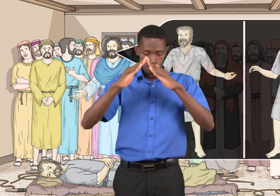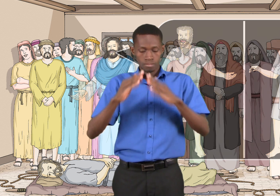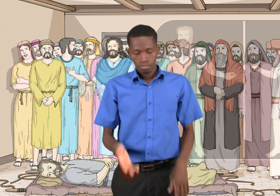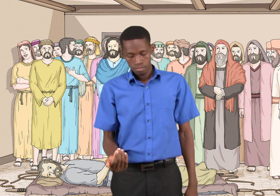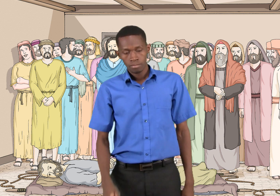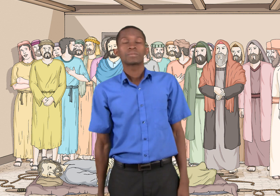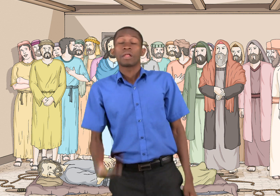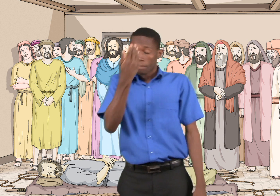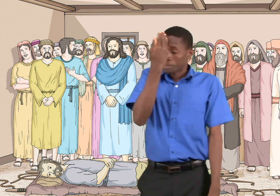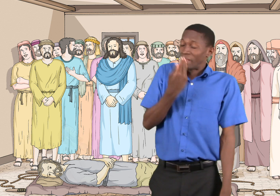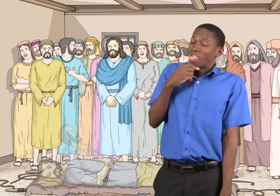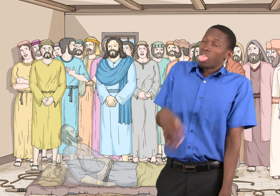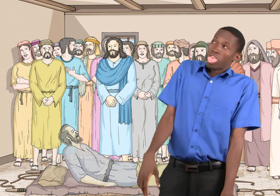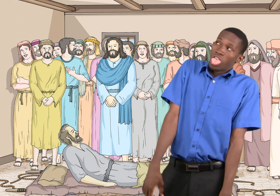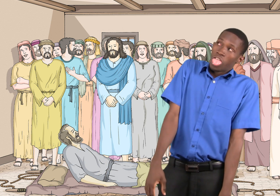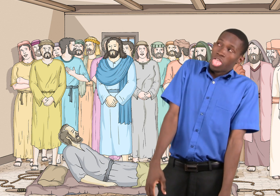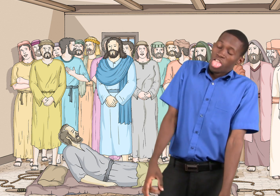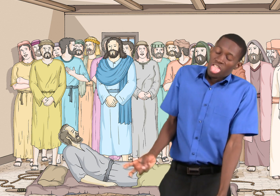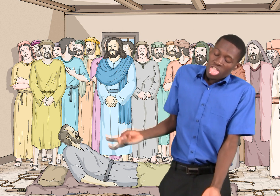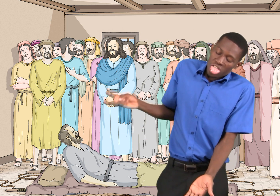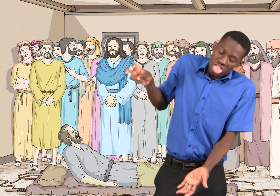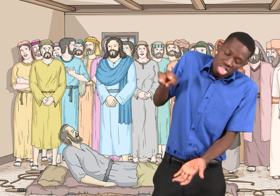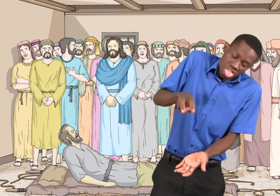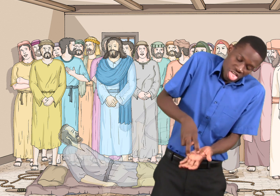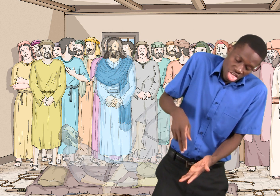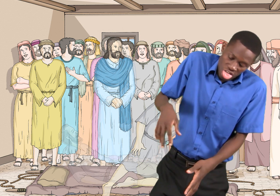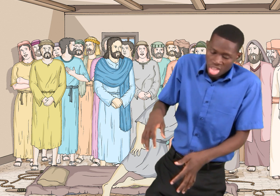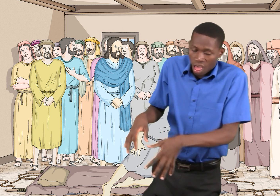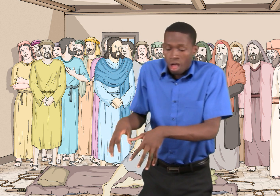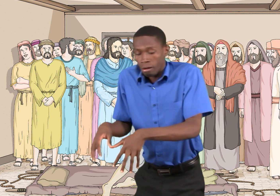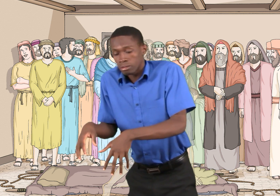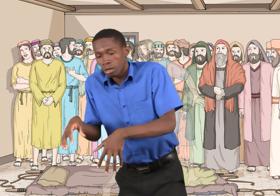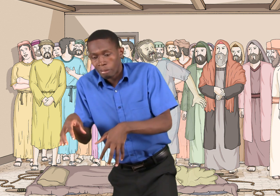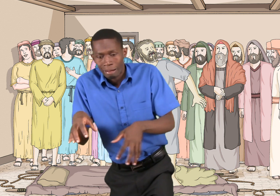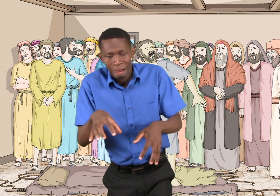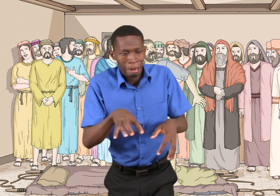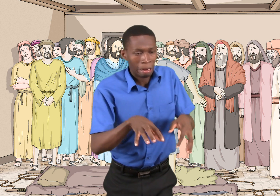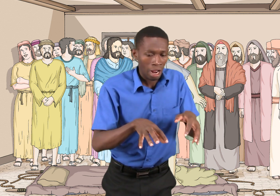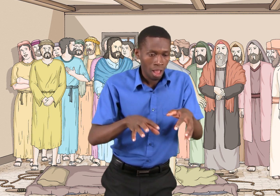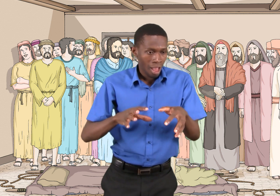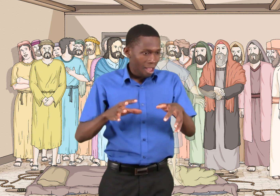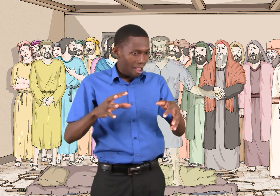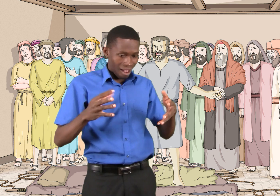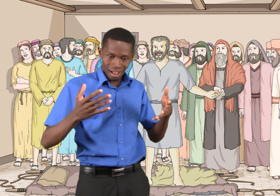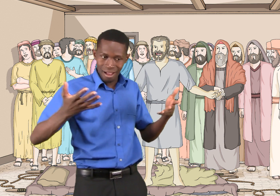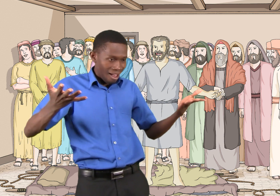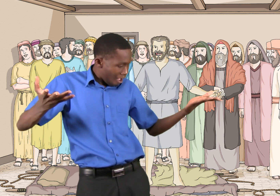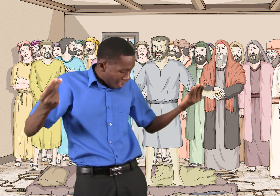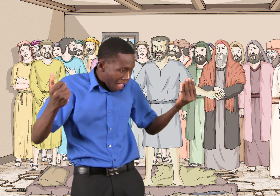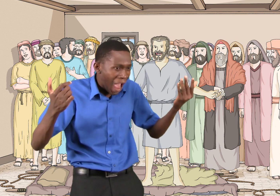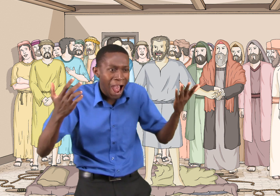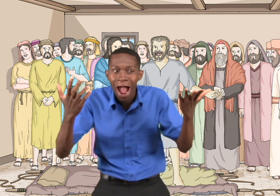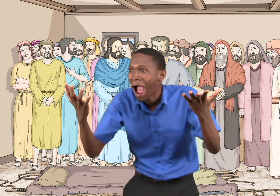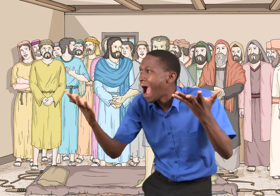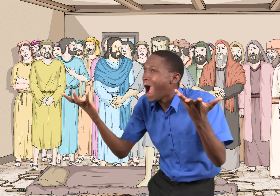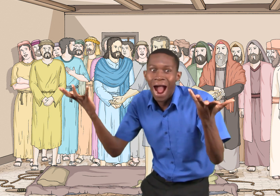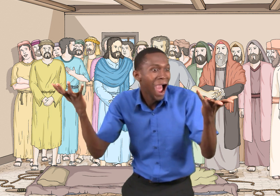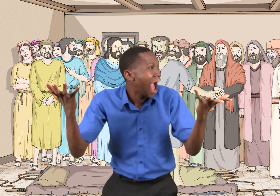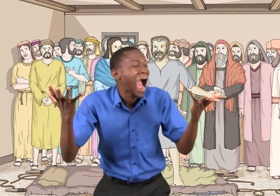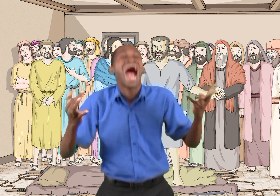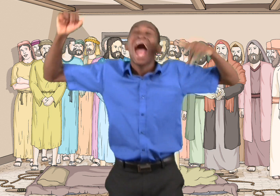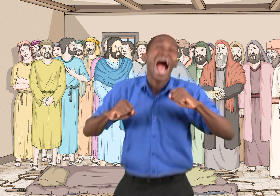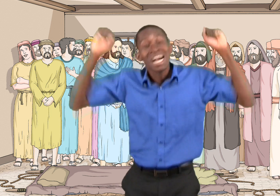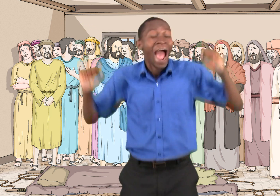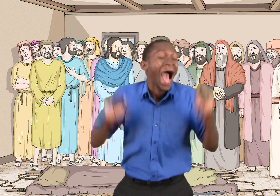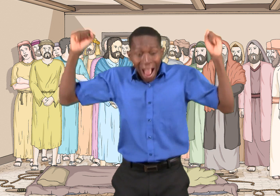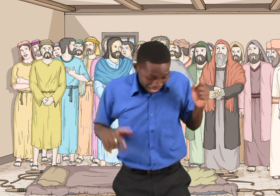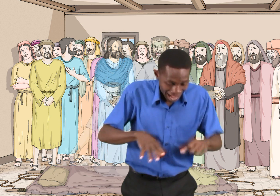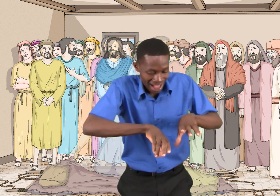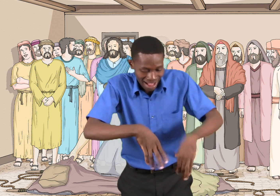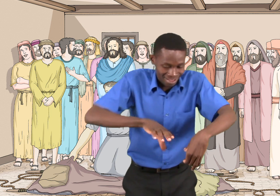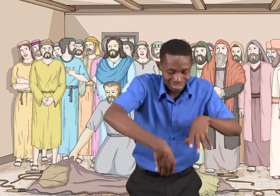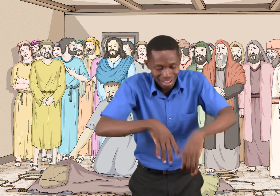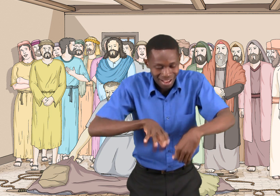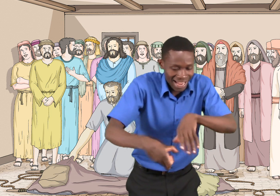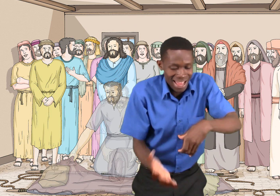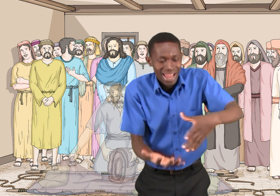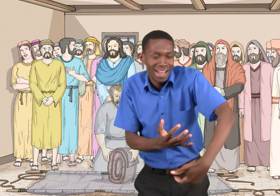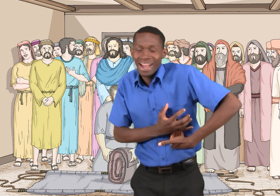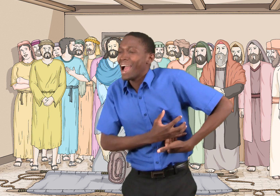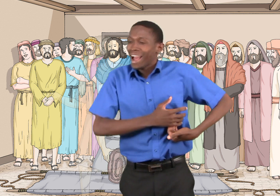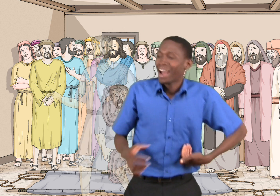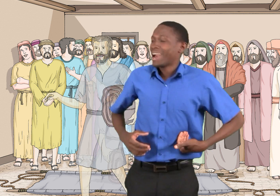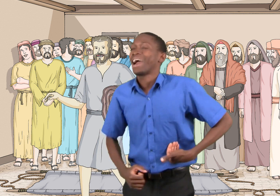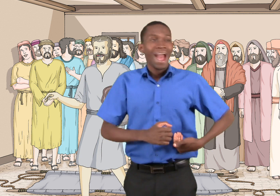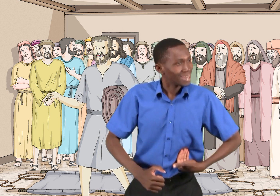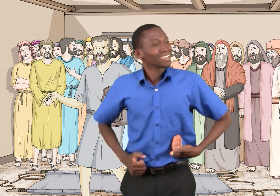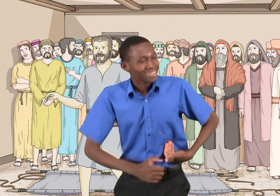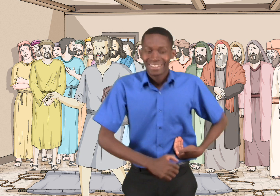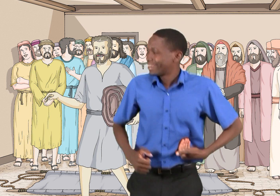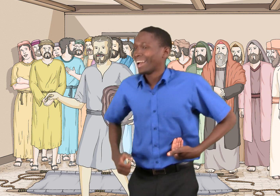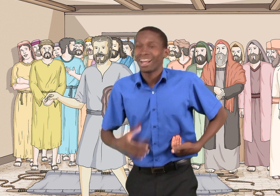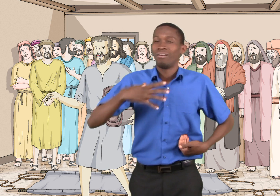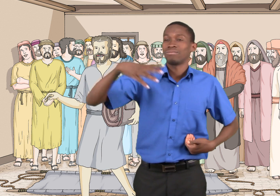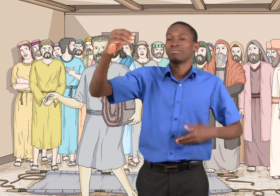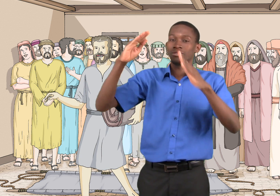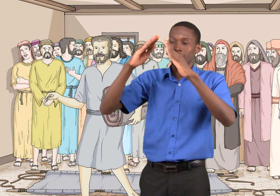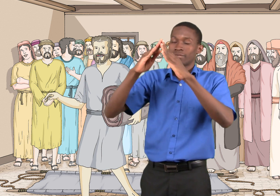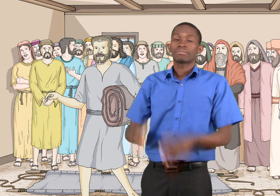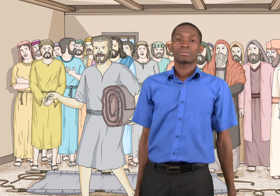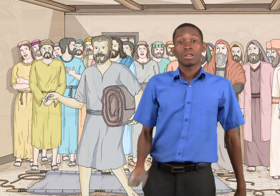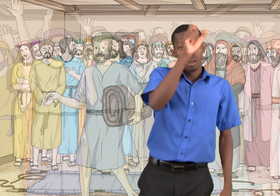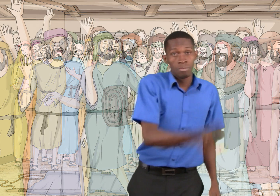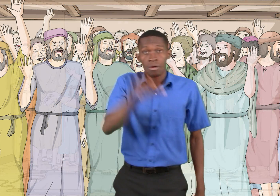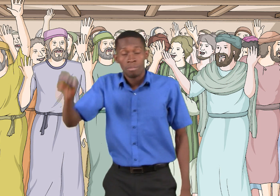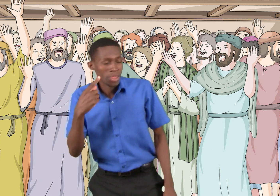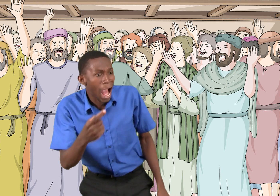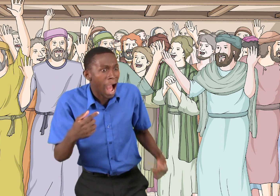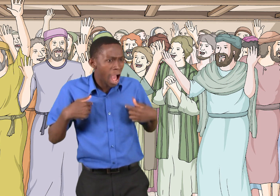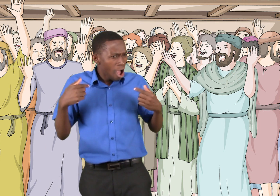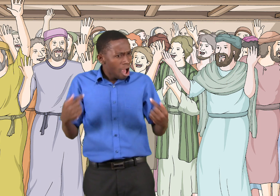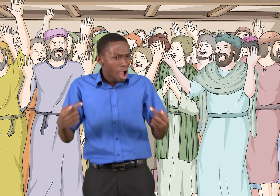And immediately the man got up, picked up his mat, and walked out in front of them all.